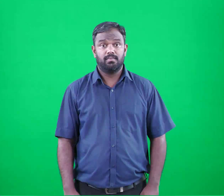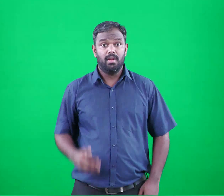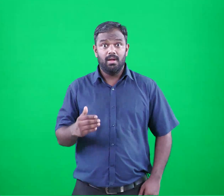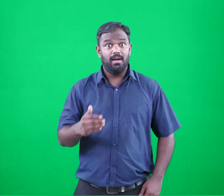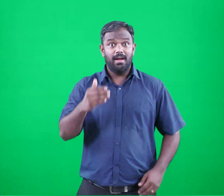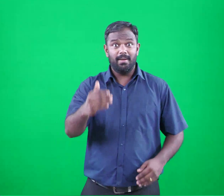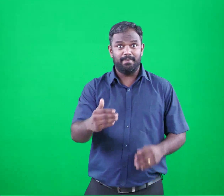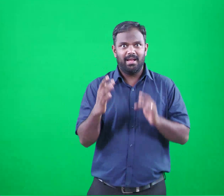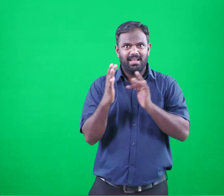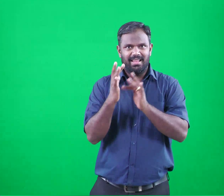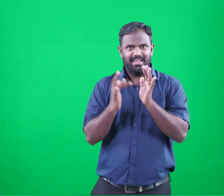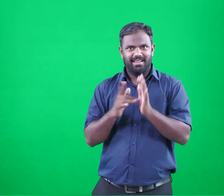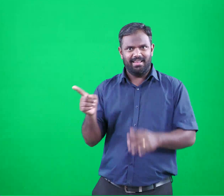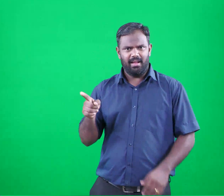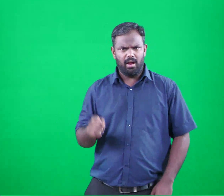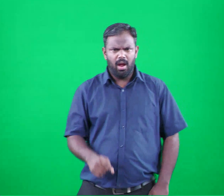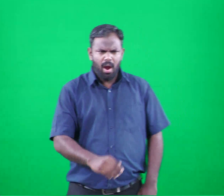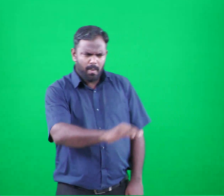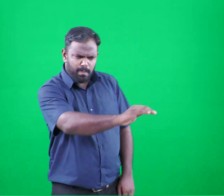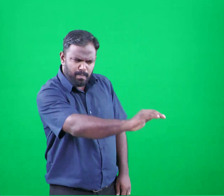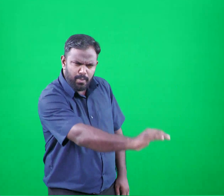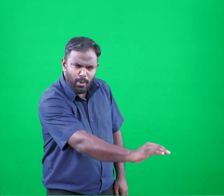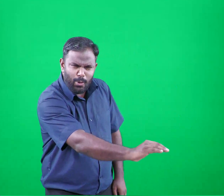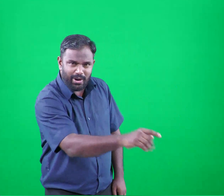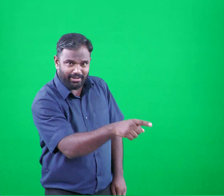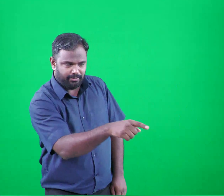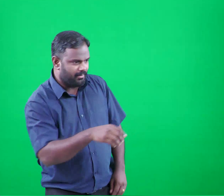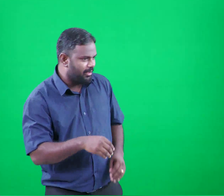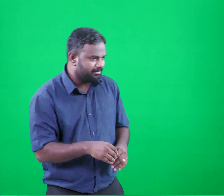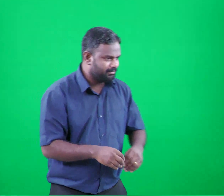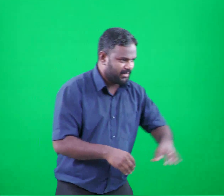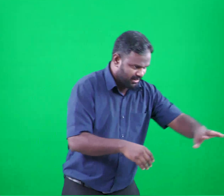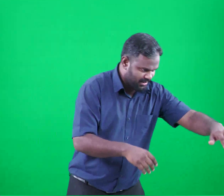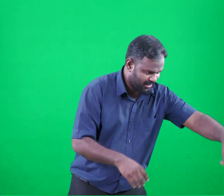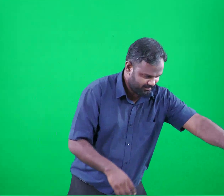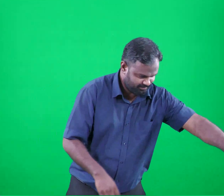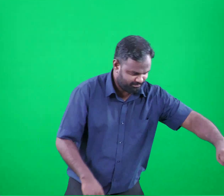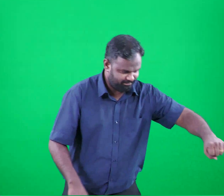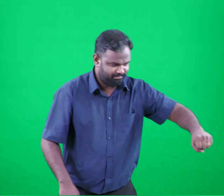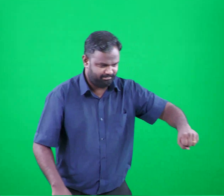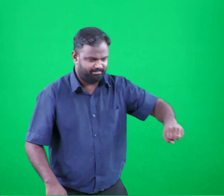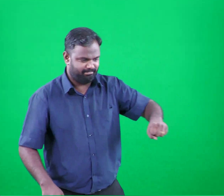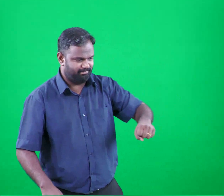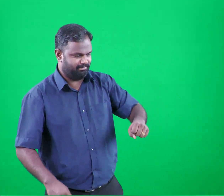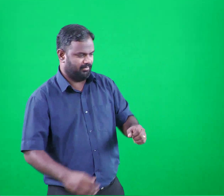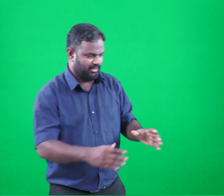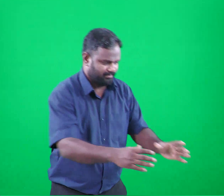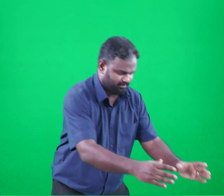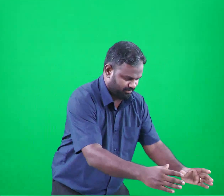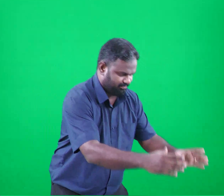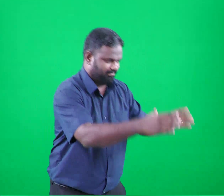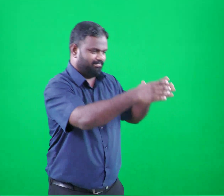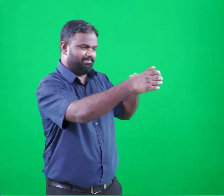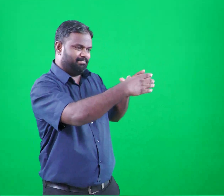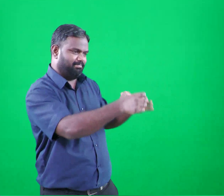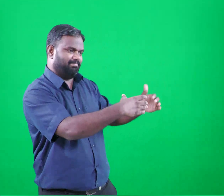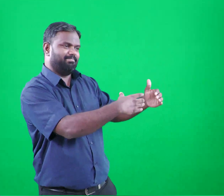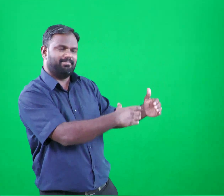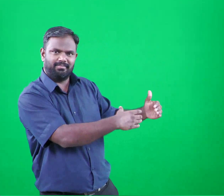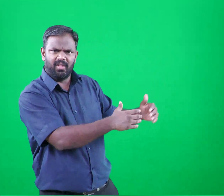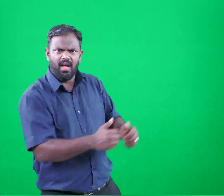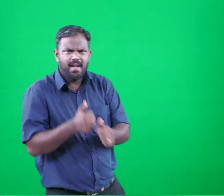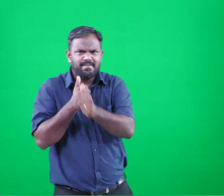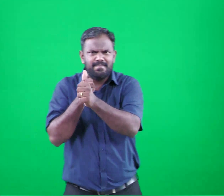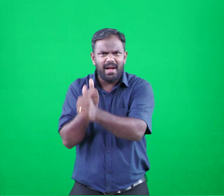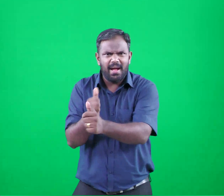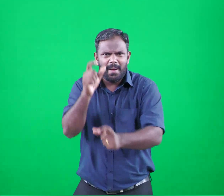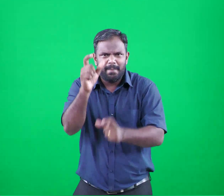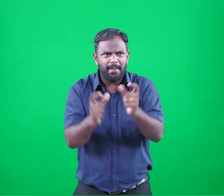Then He had a little child stand among them.